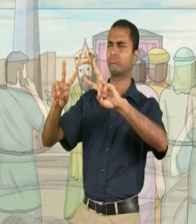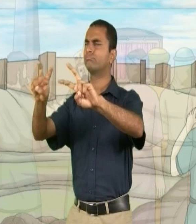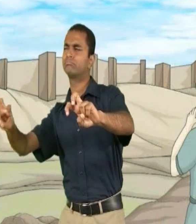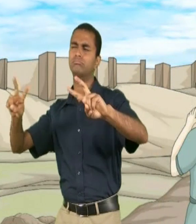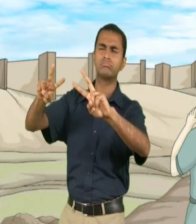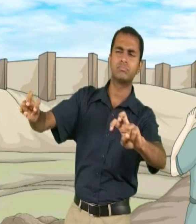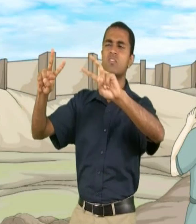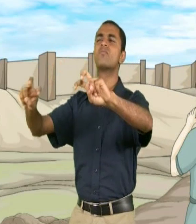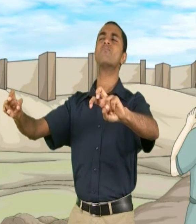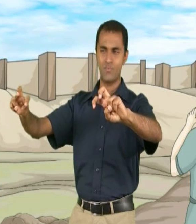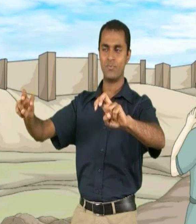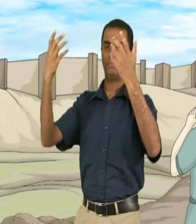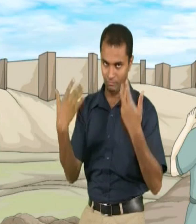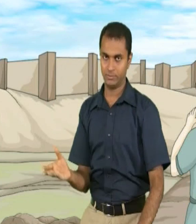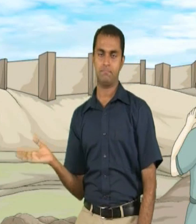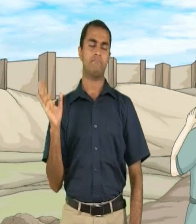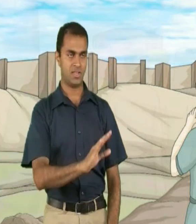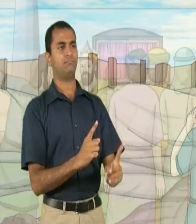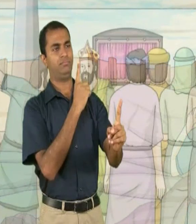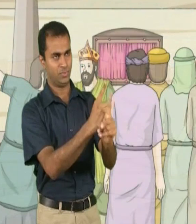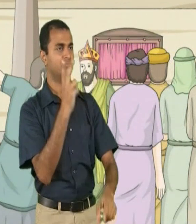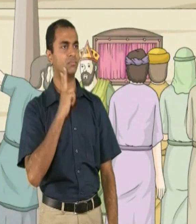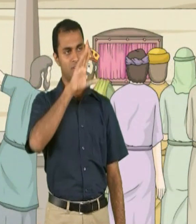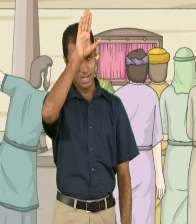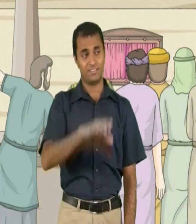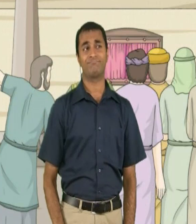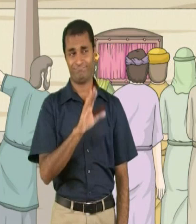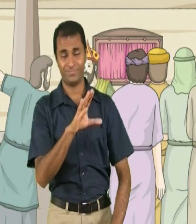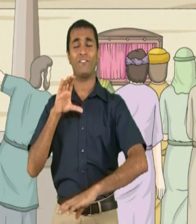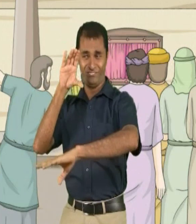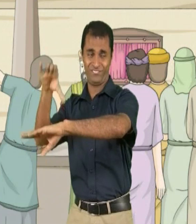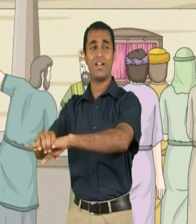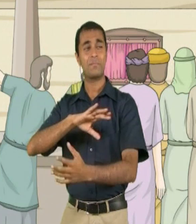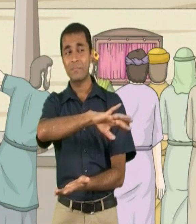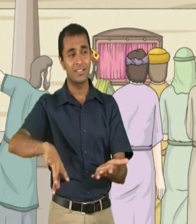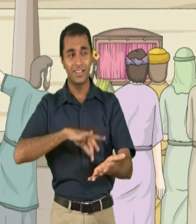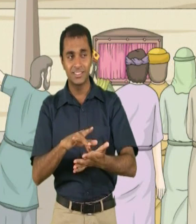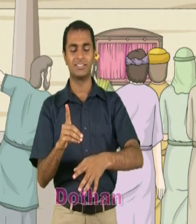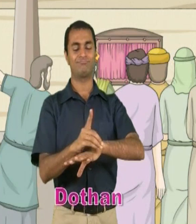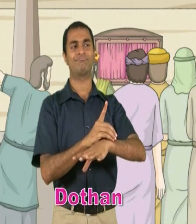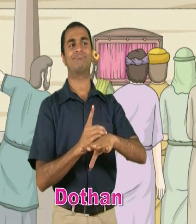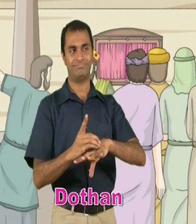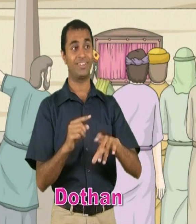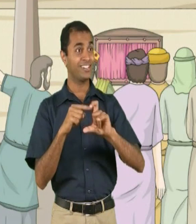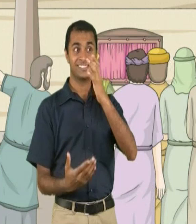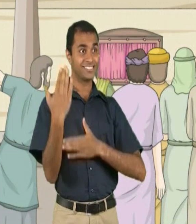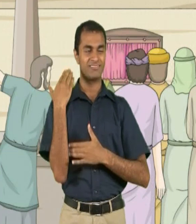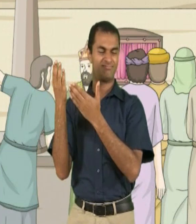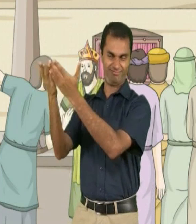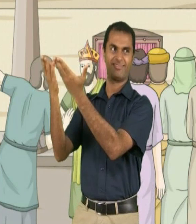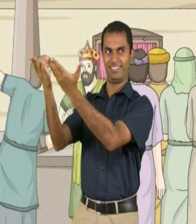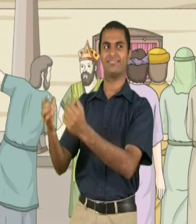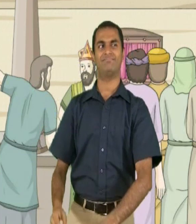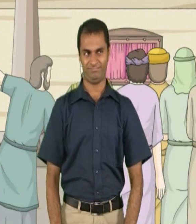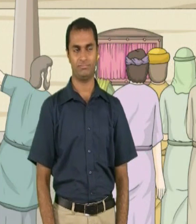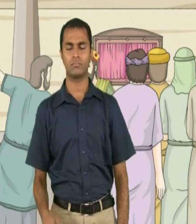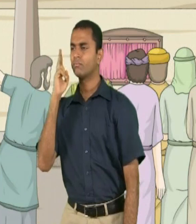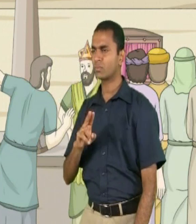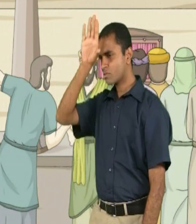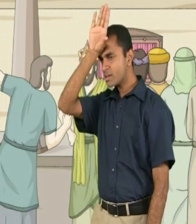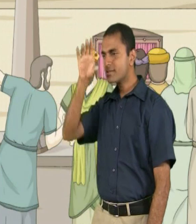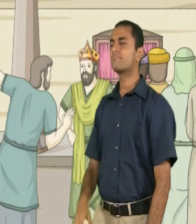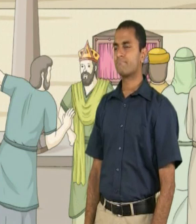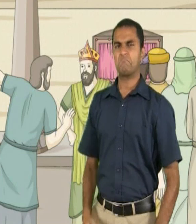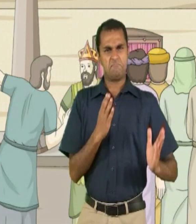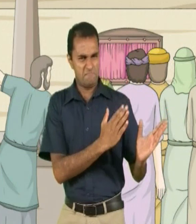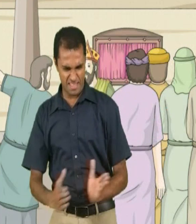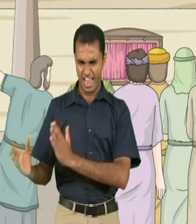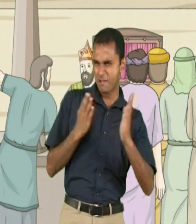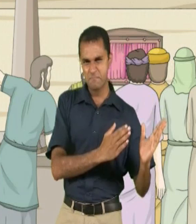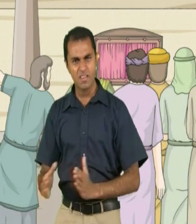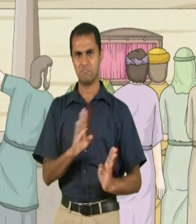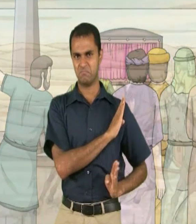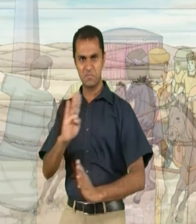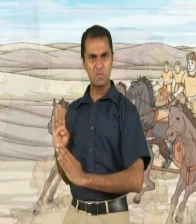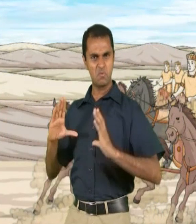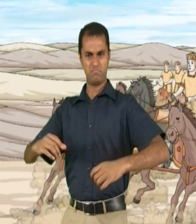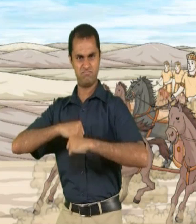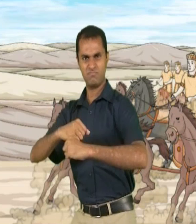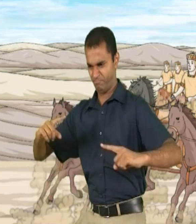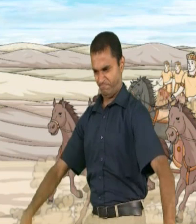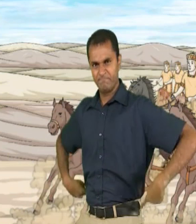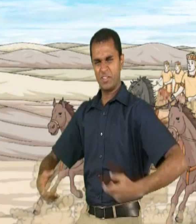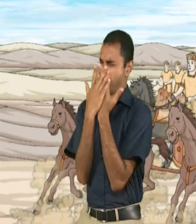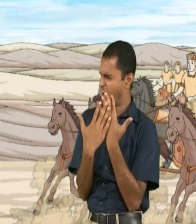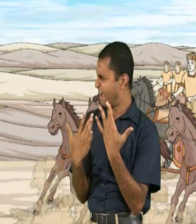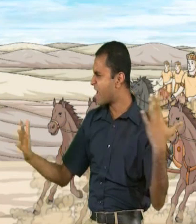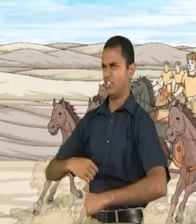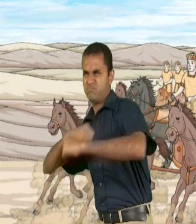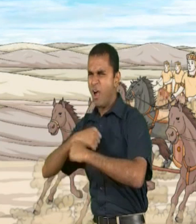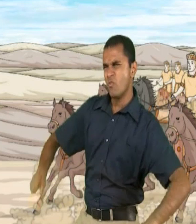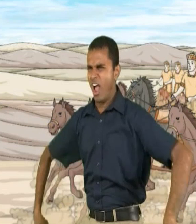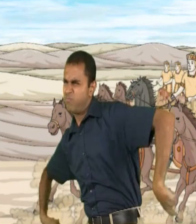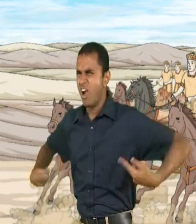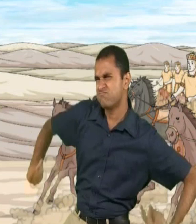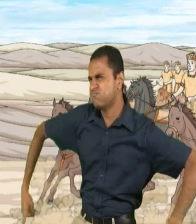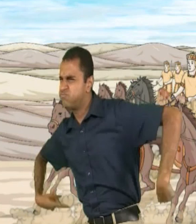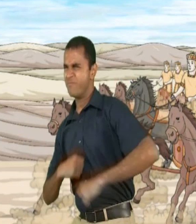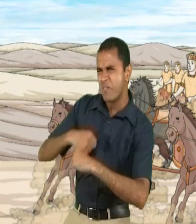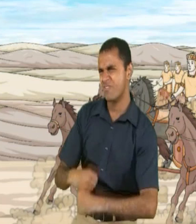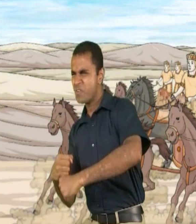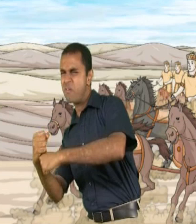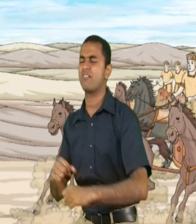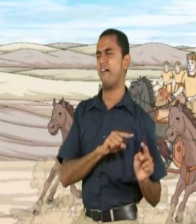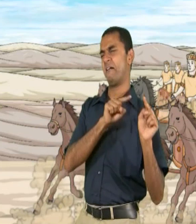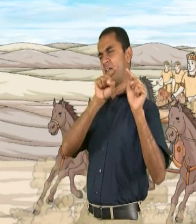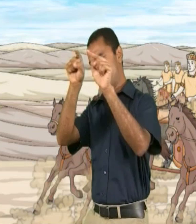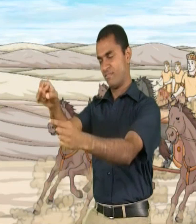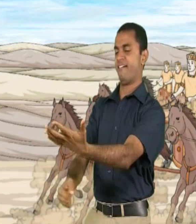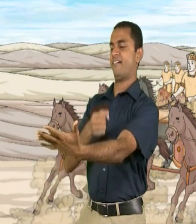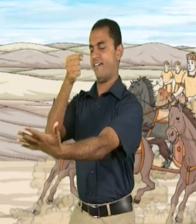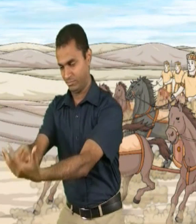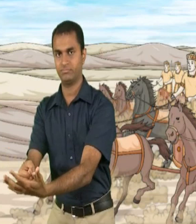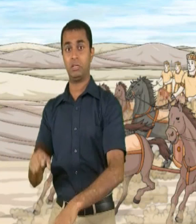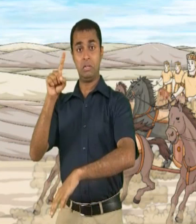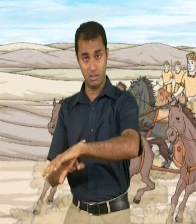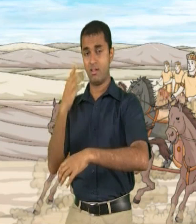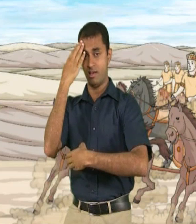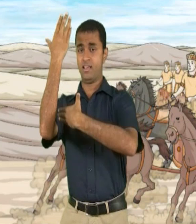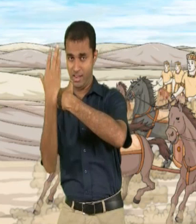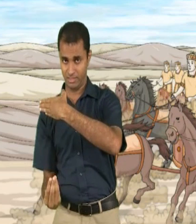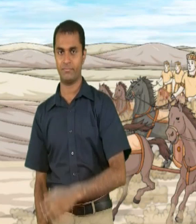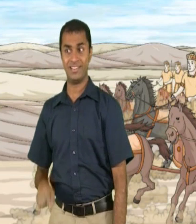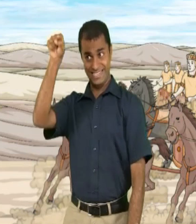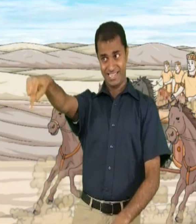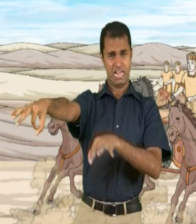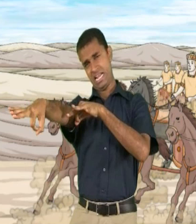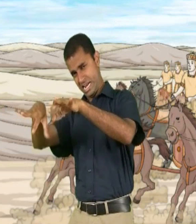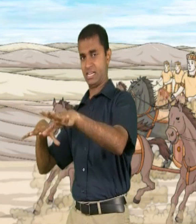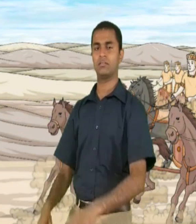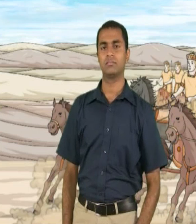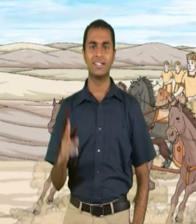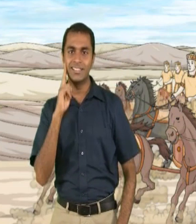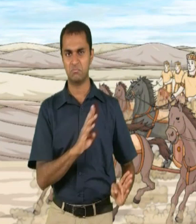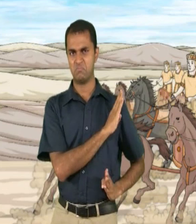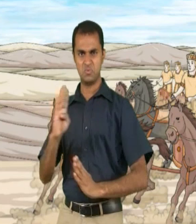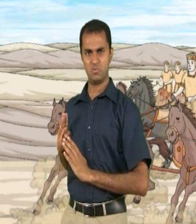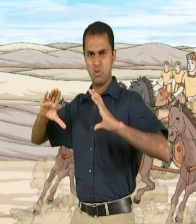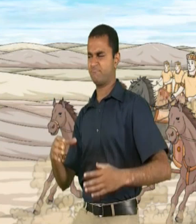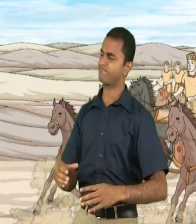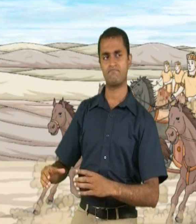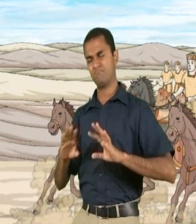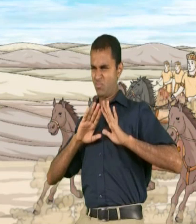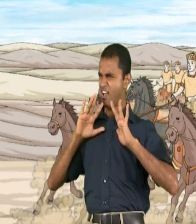On receiving the report, “Elisha is in Dothan,” the king of Aram sent horses, chariots, and a great army.